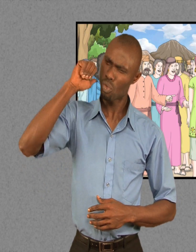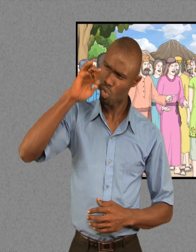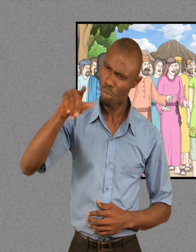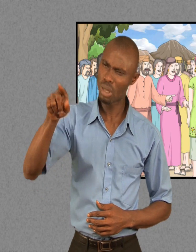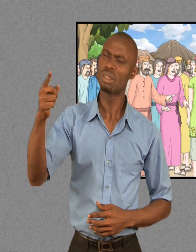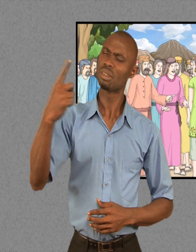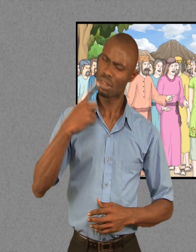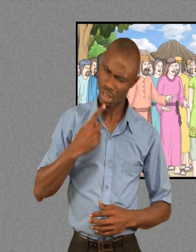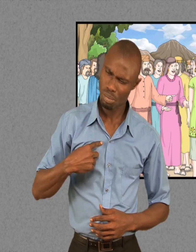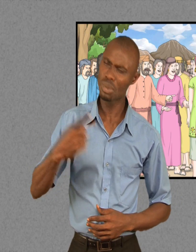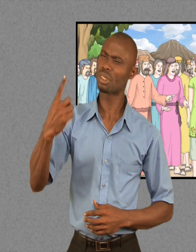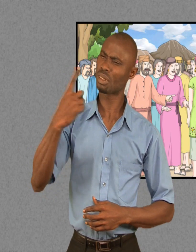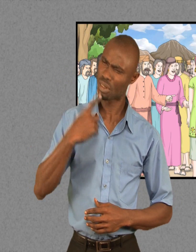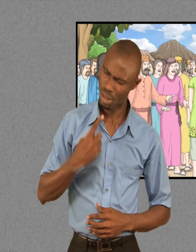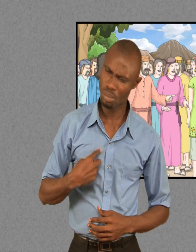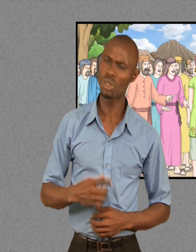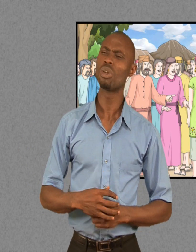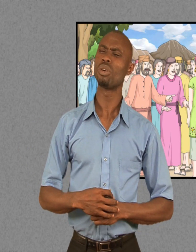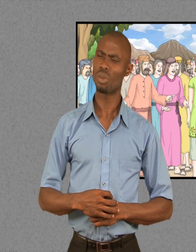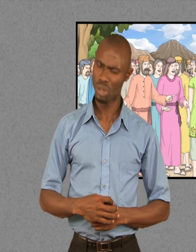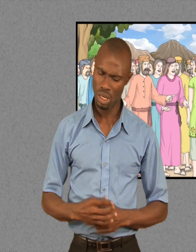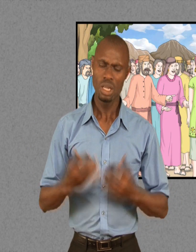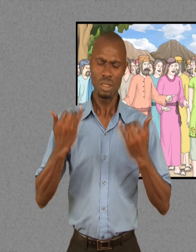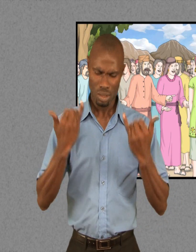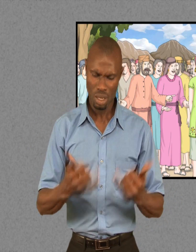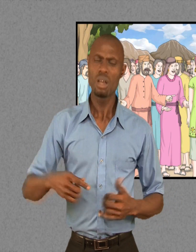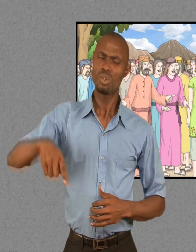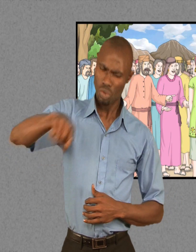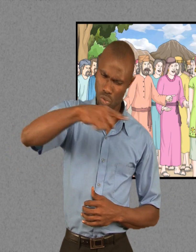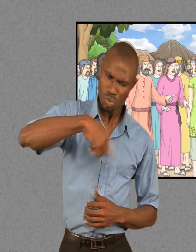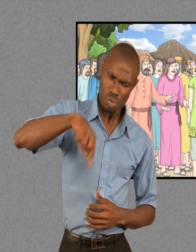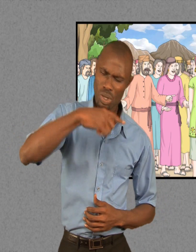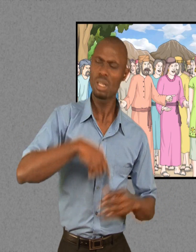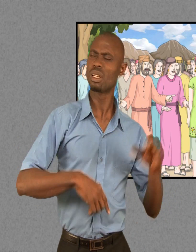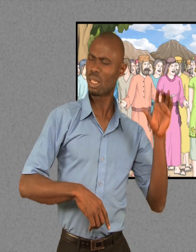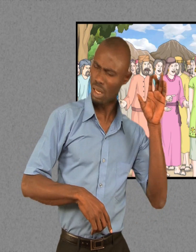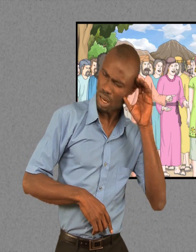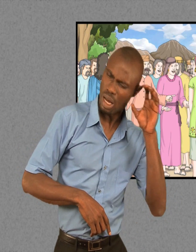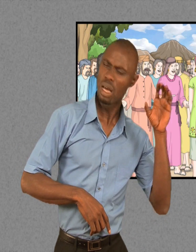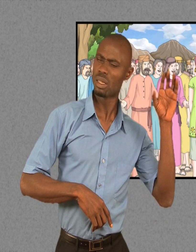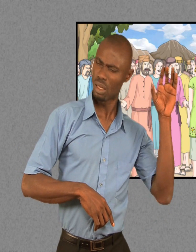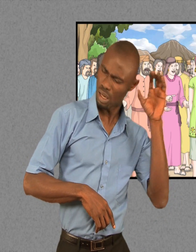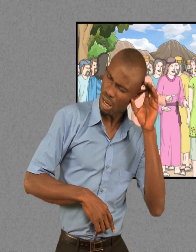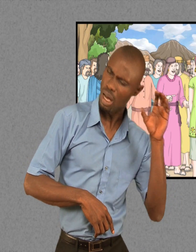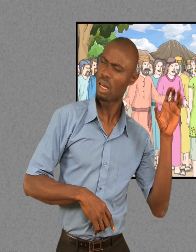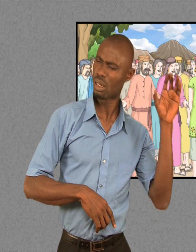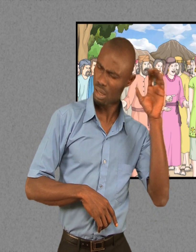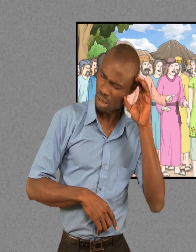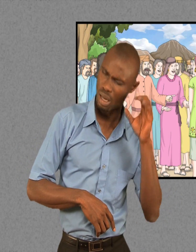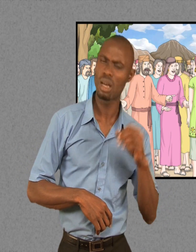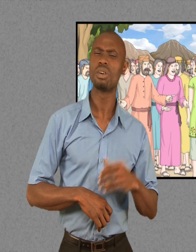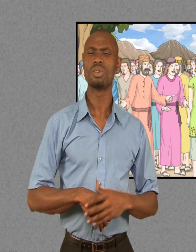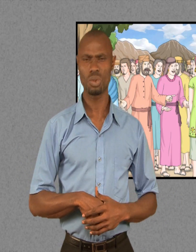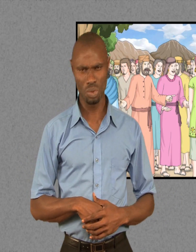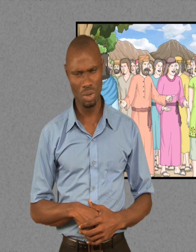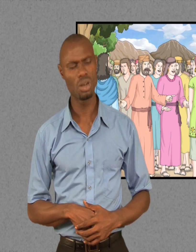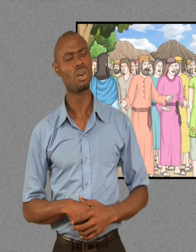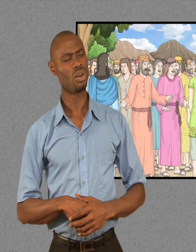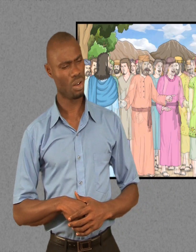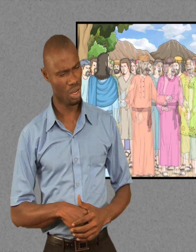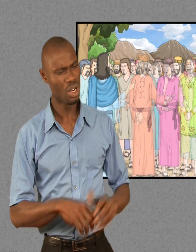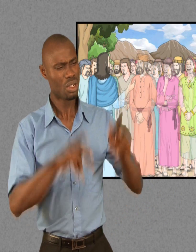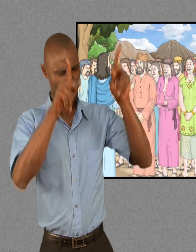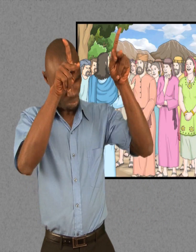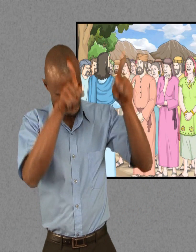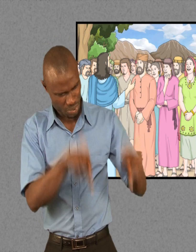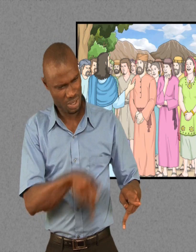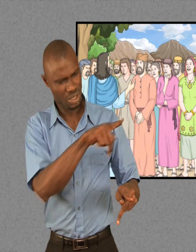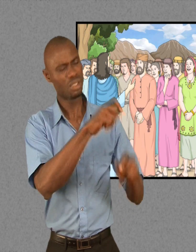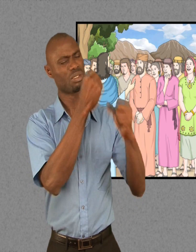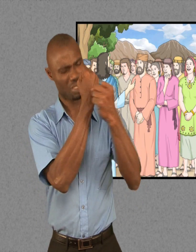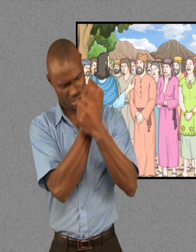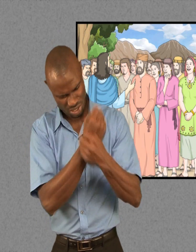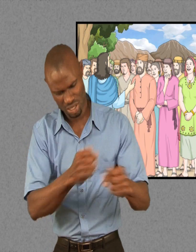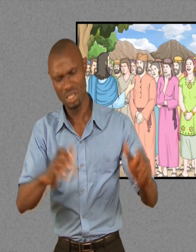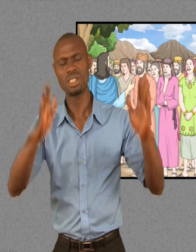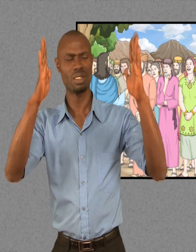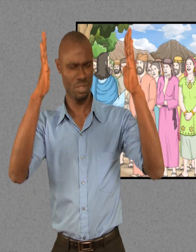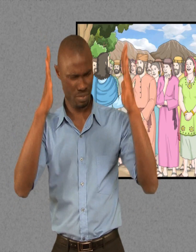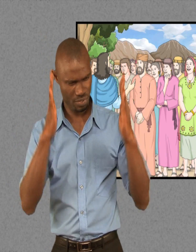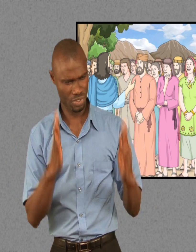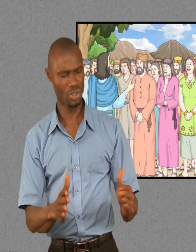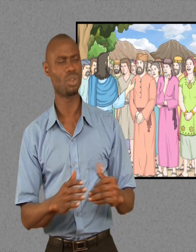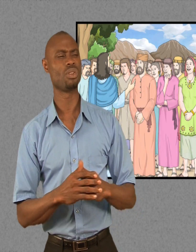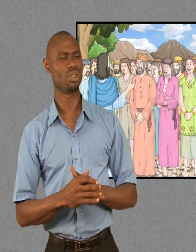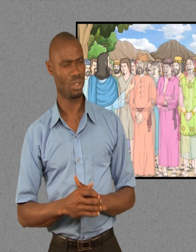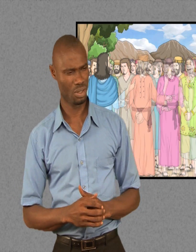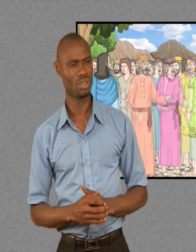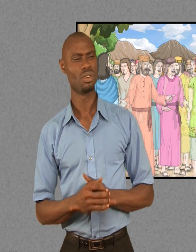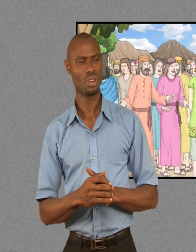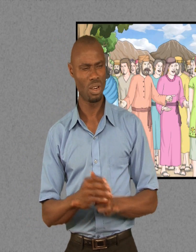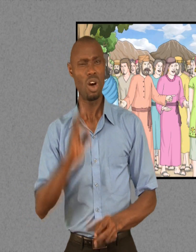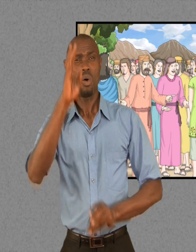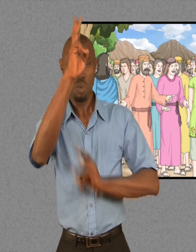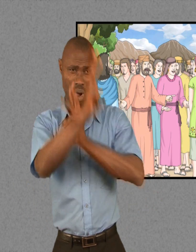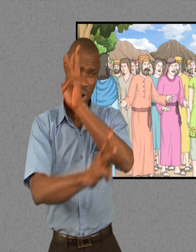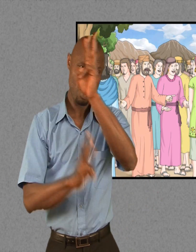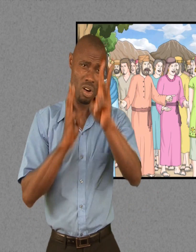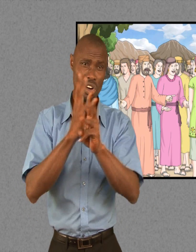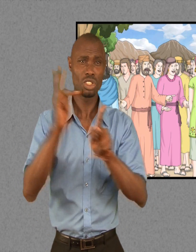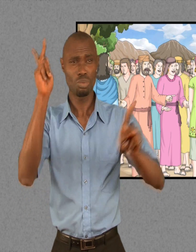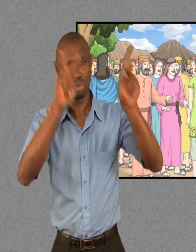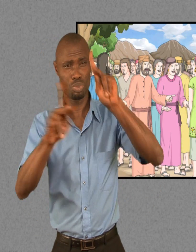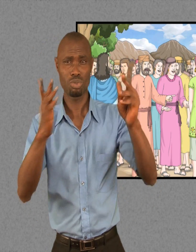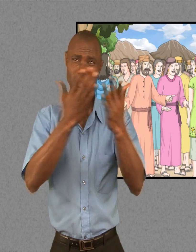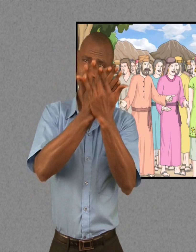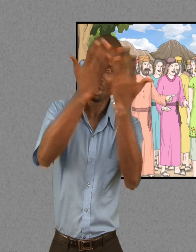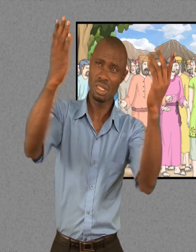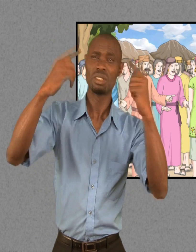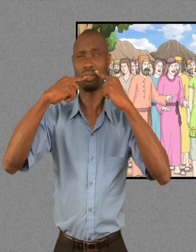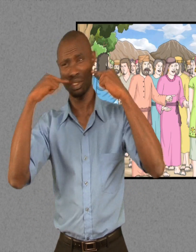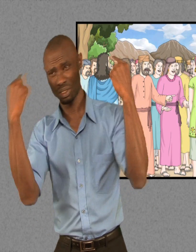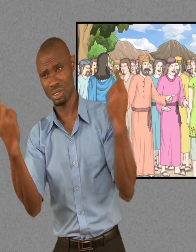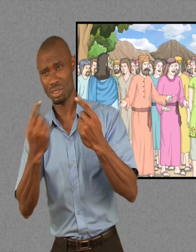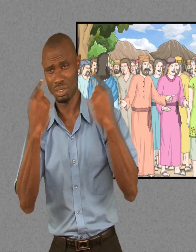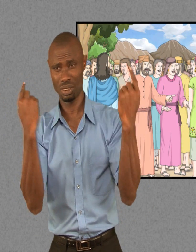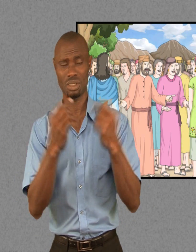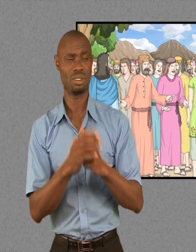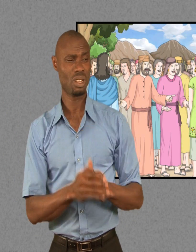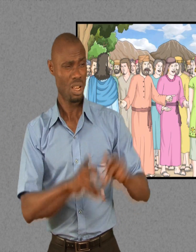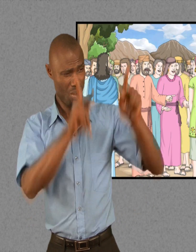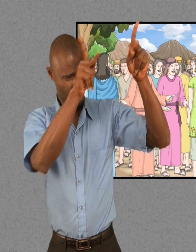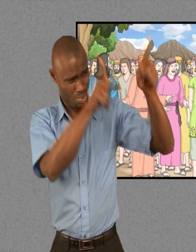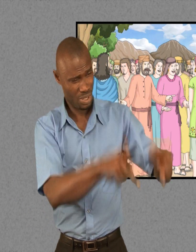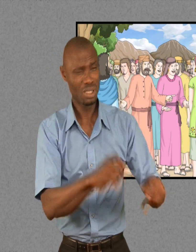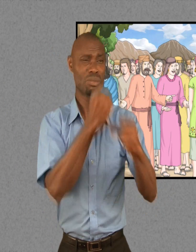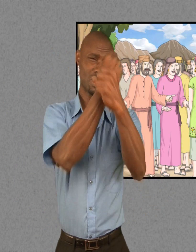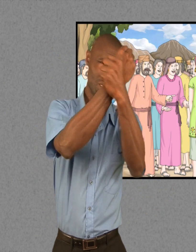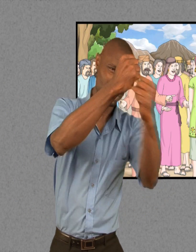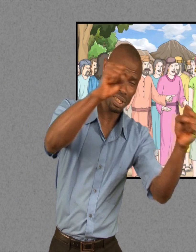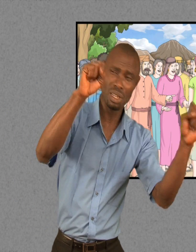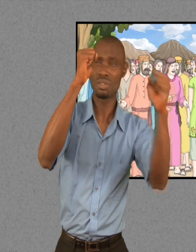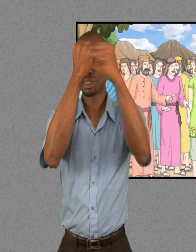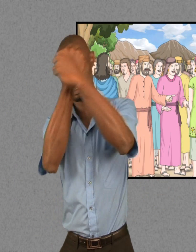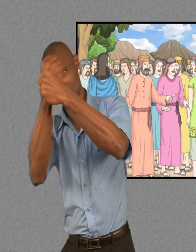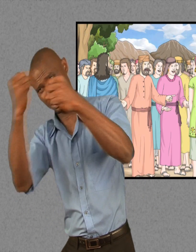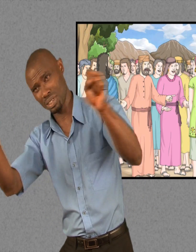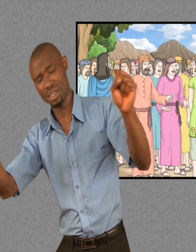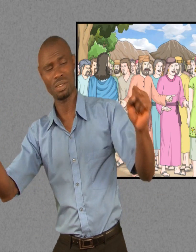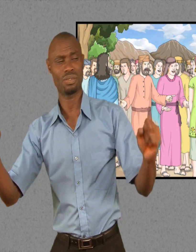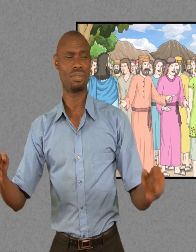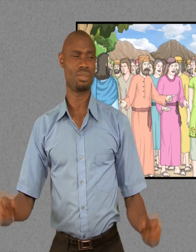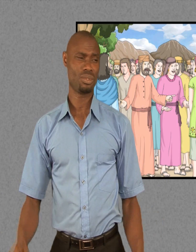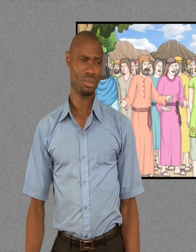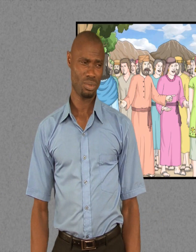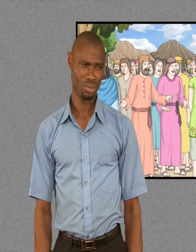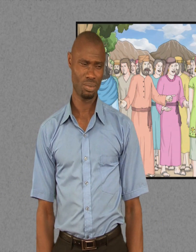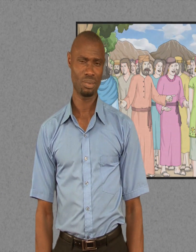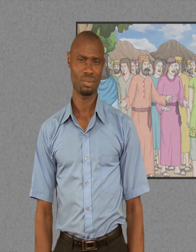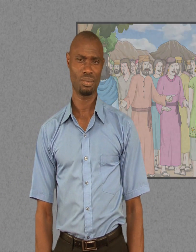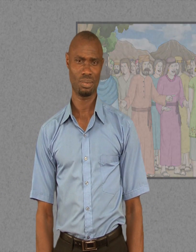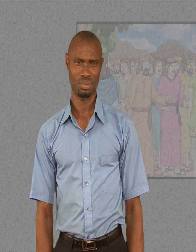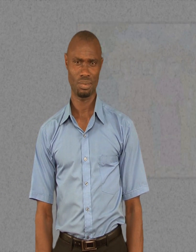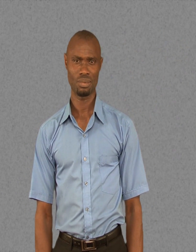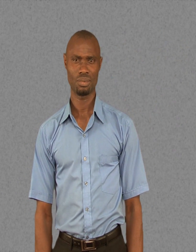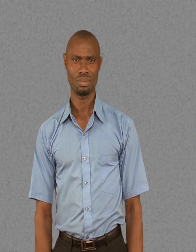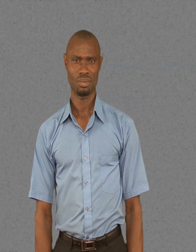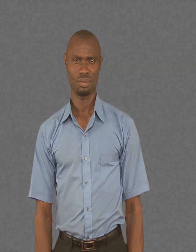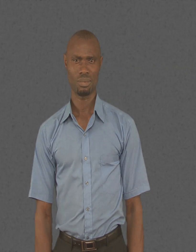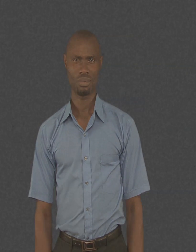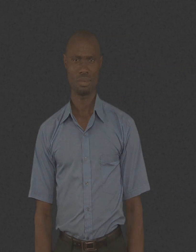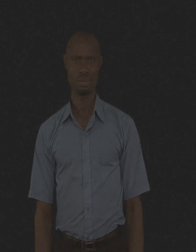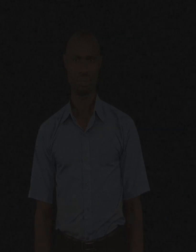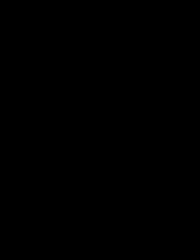we have heard for ourselves, and we know that this man truly is the Savior of the world.”